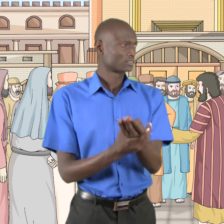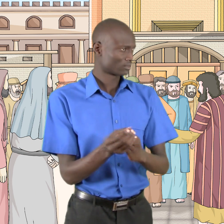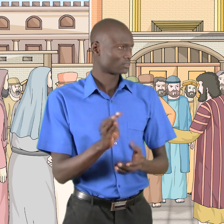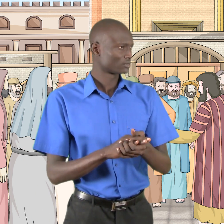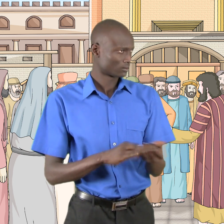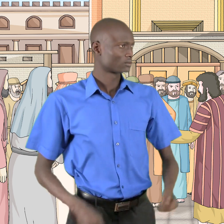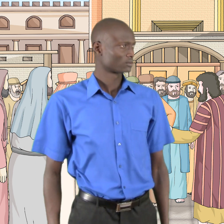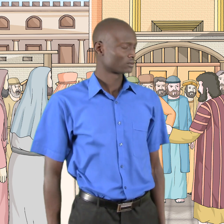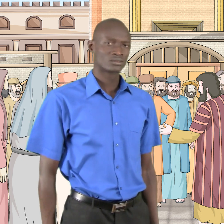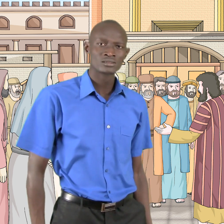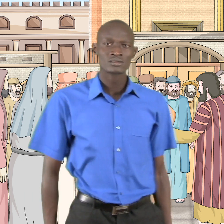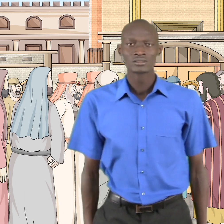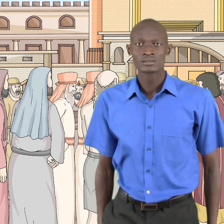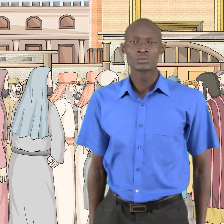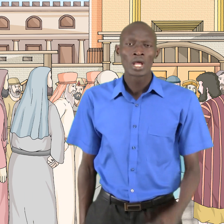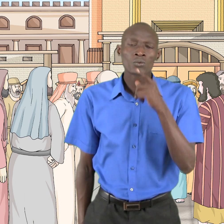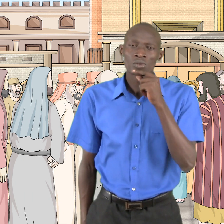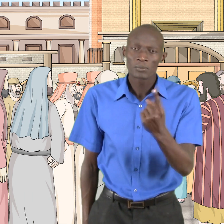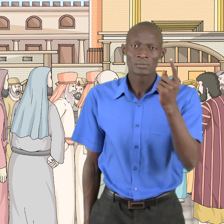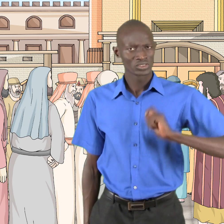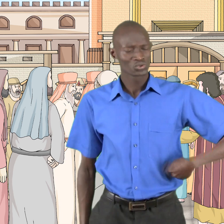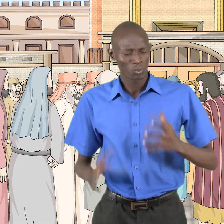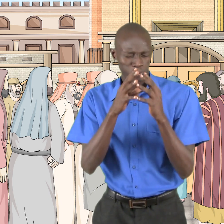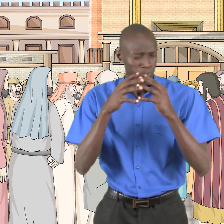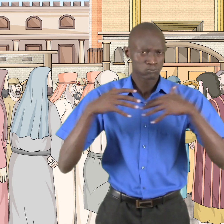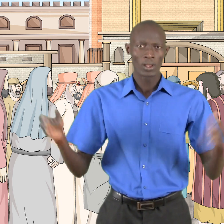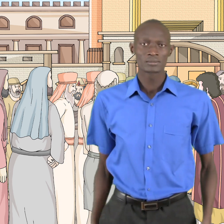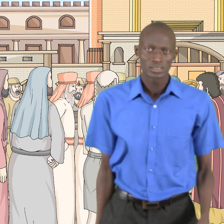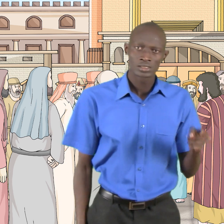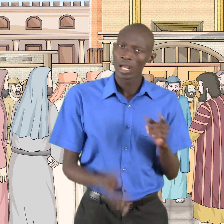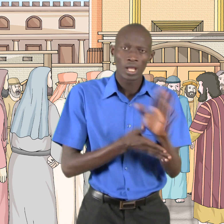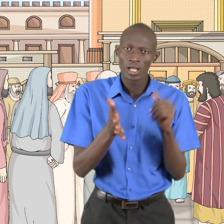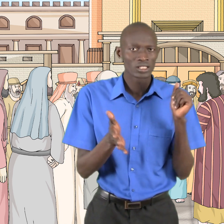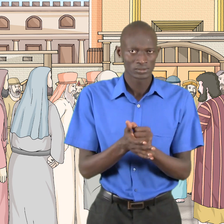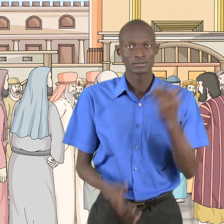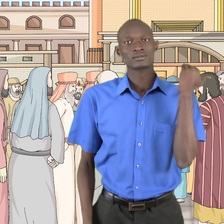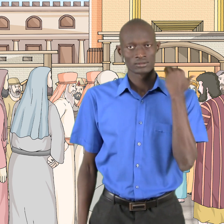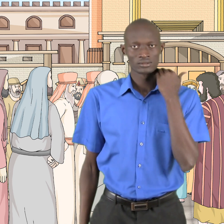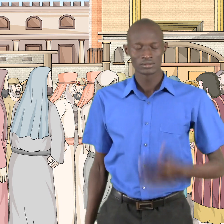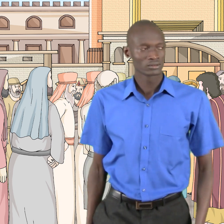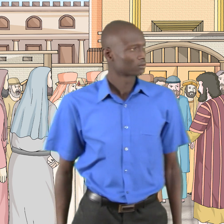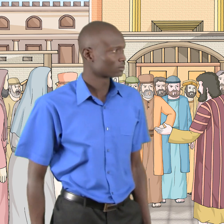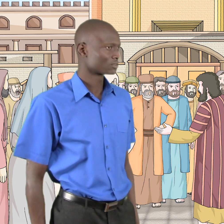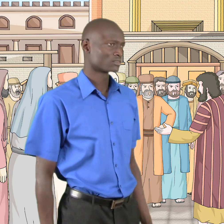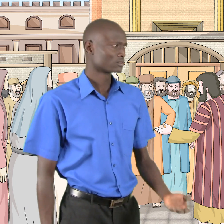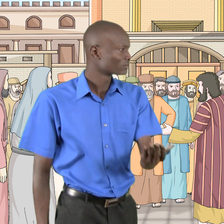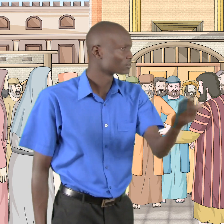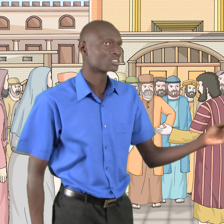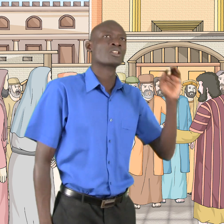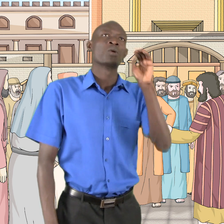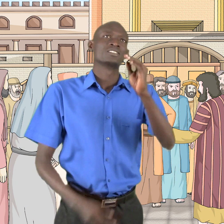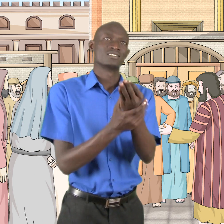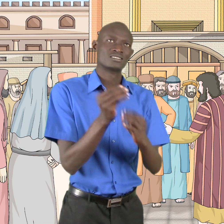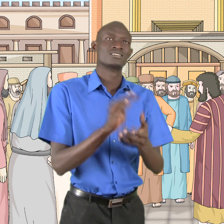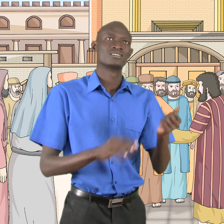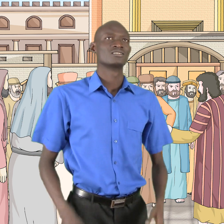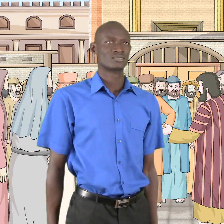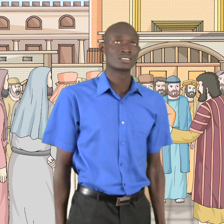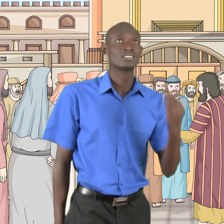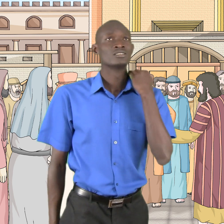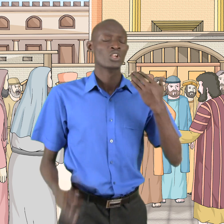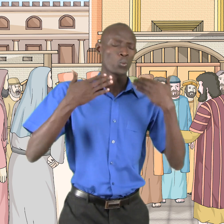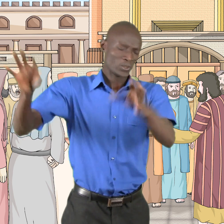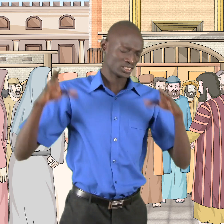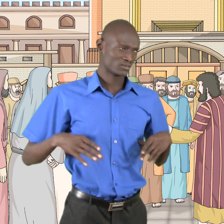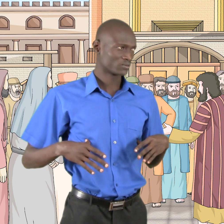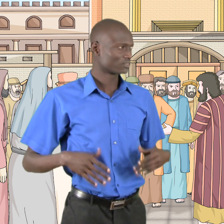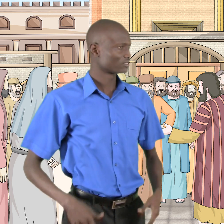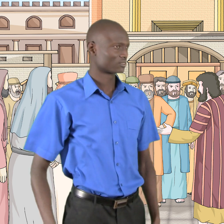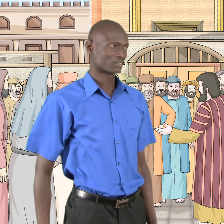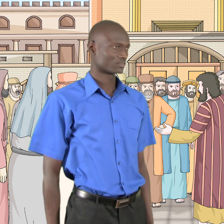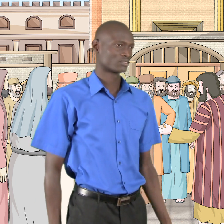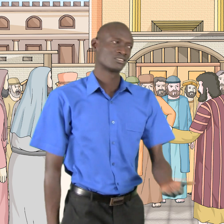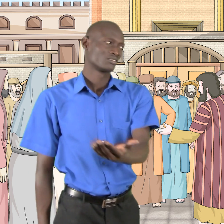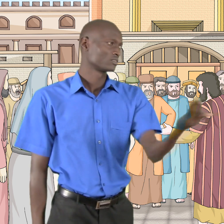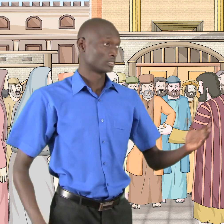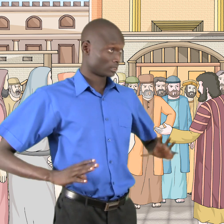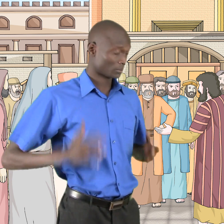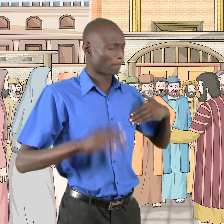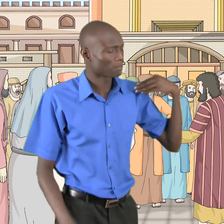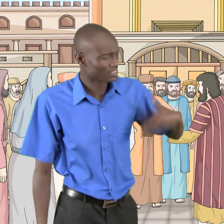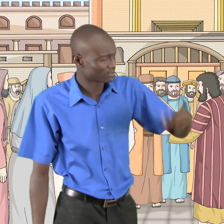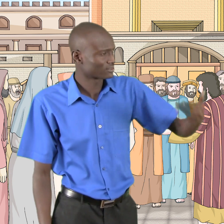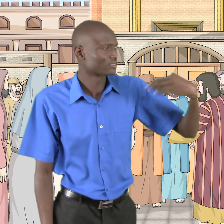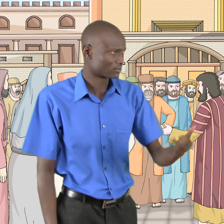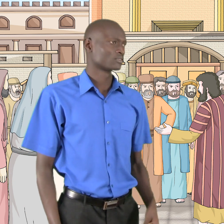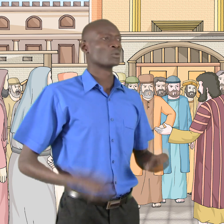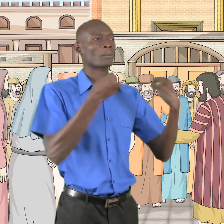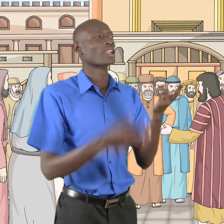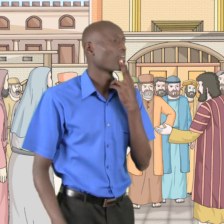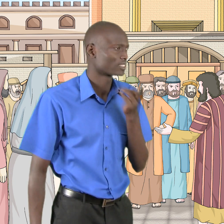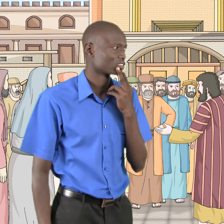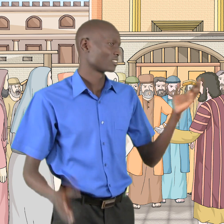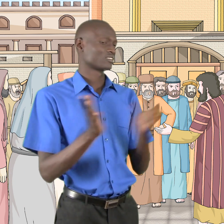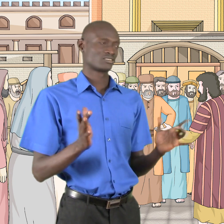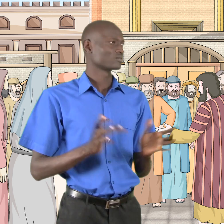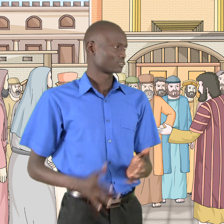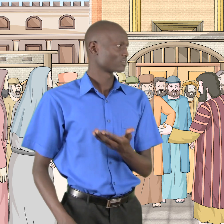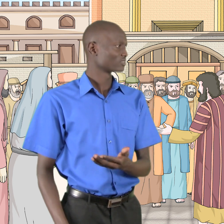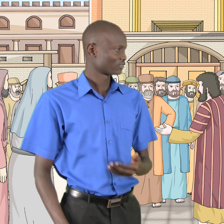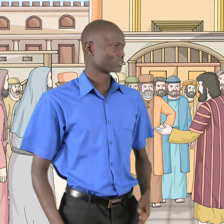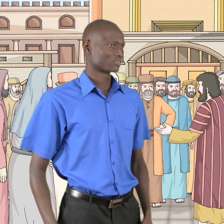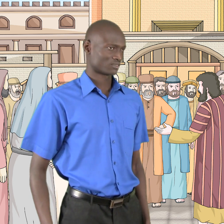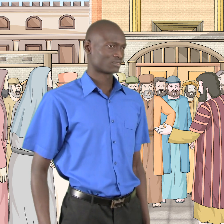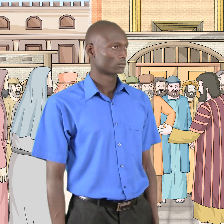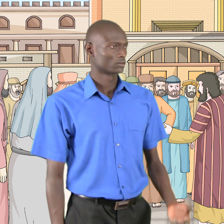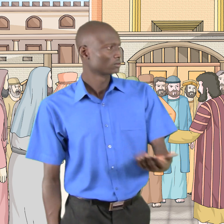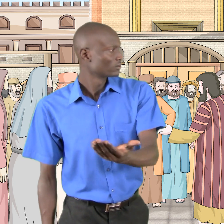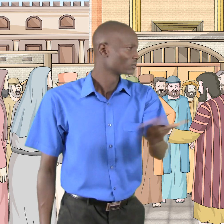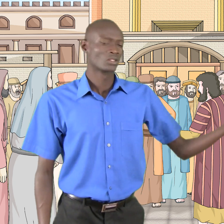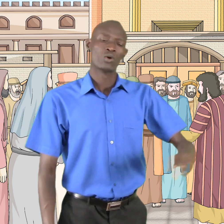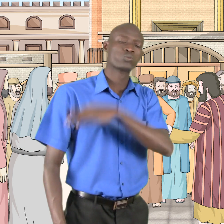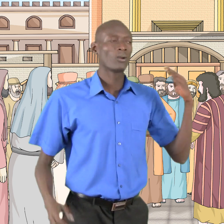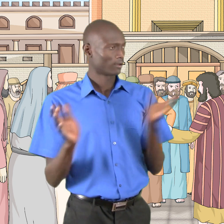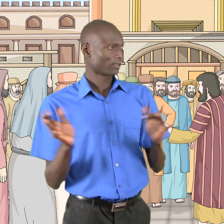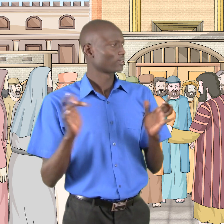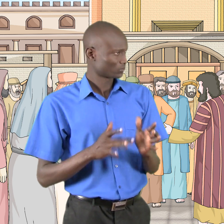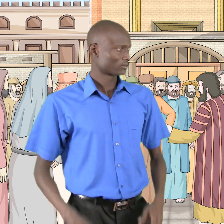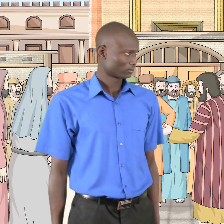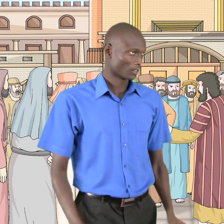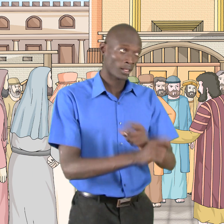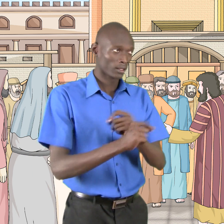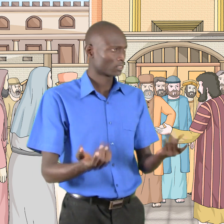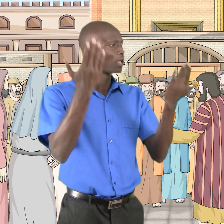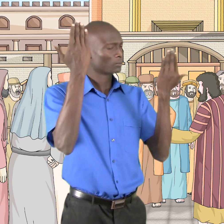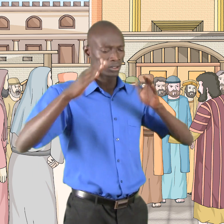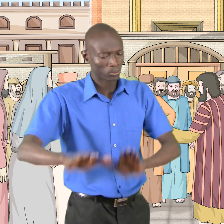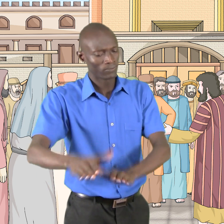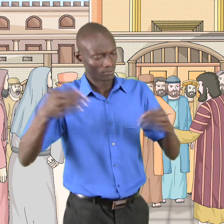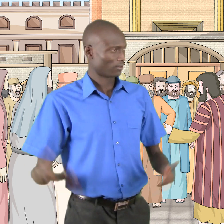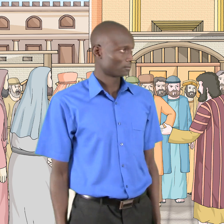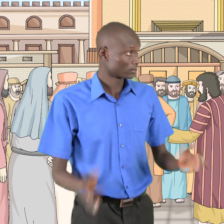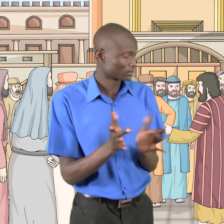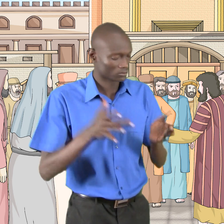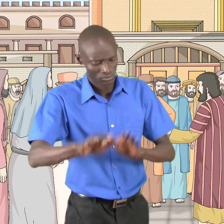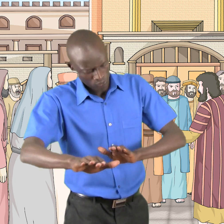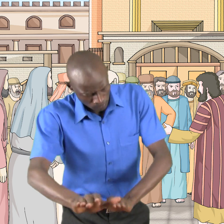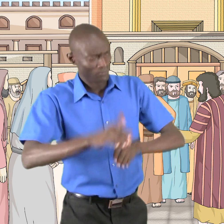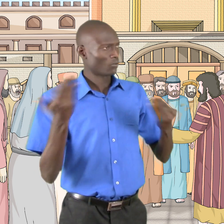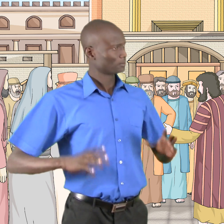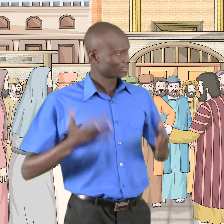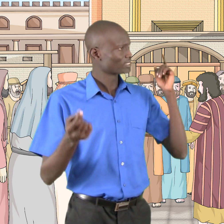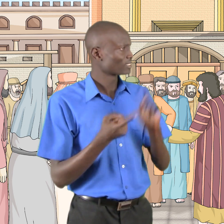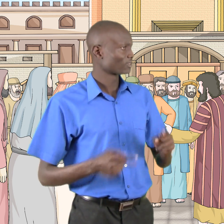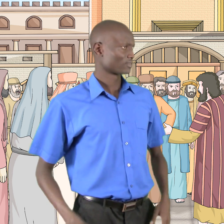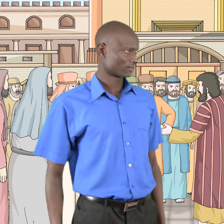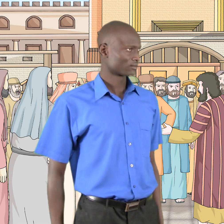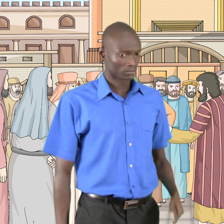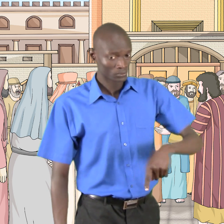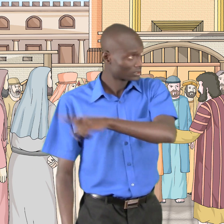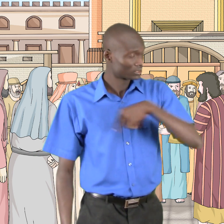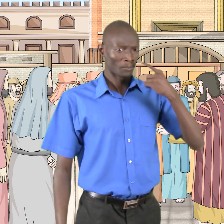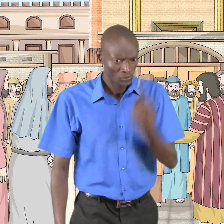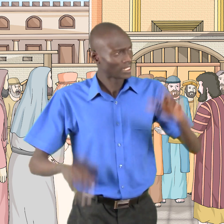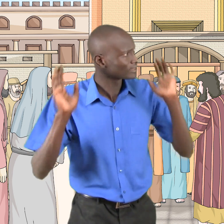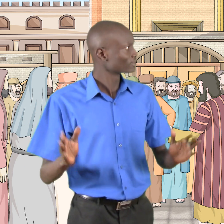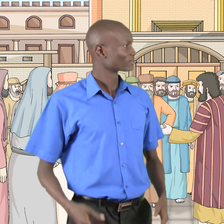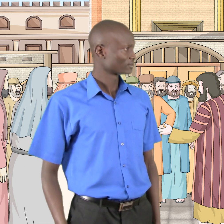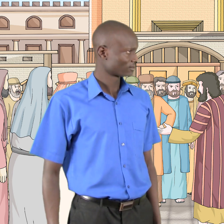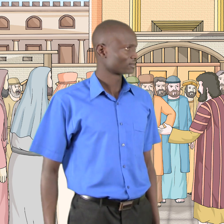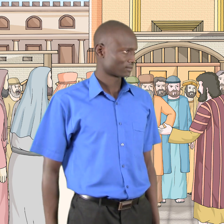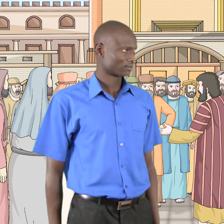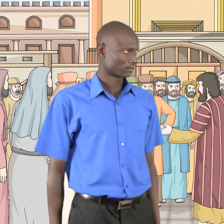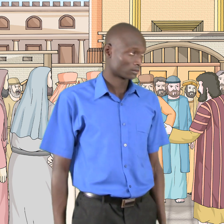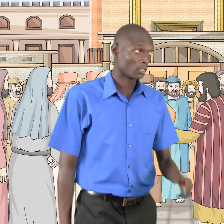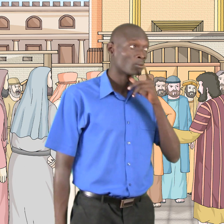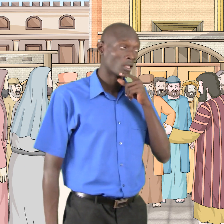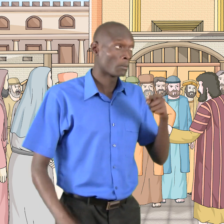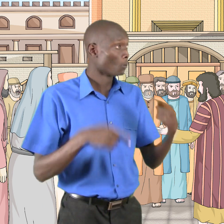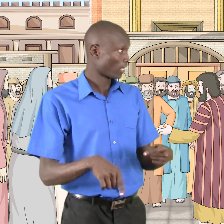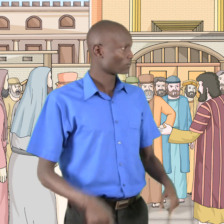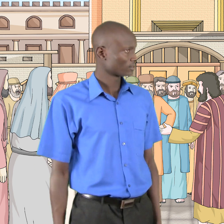You killed the Author of life, but God raised Him from the dead, and we are witnesses of the fact.